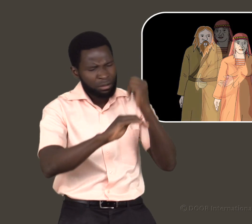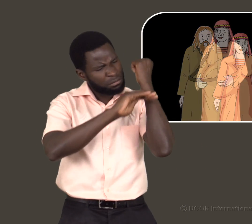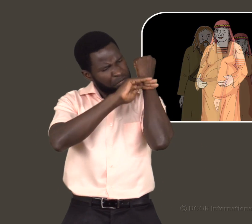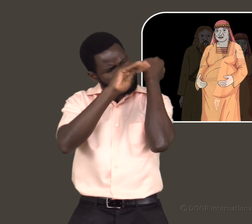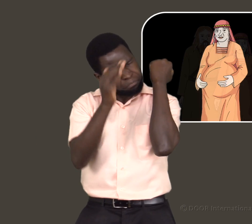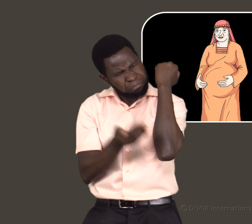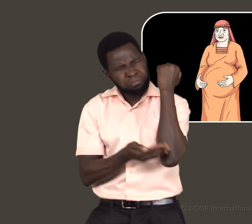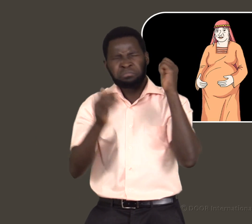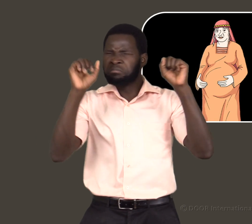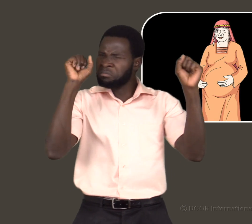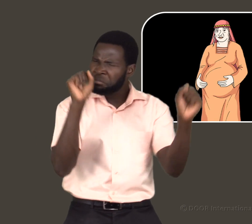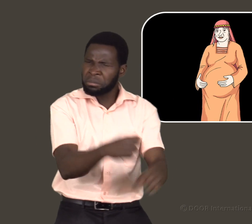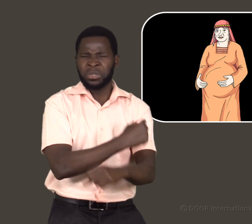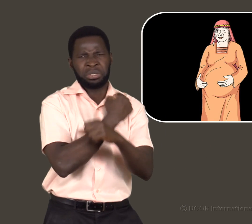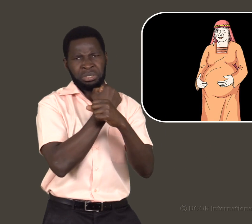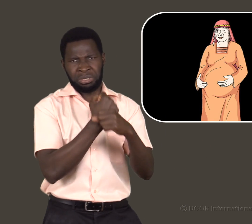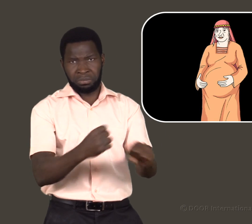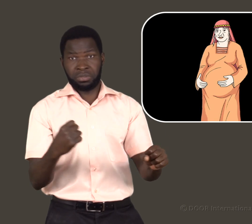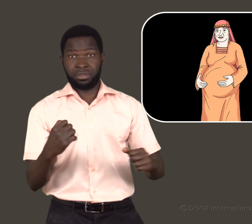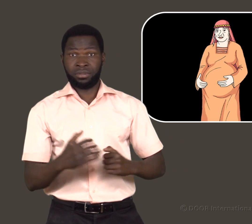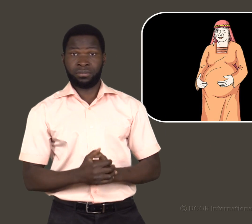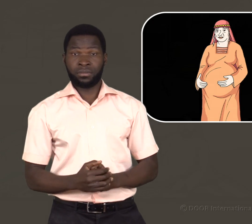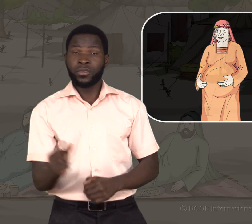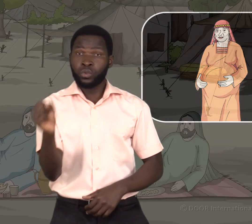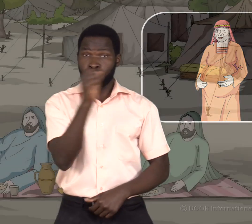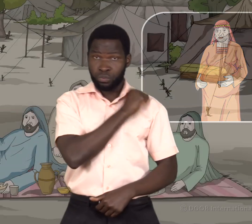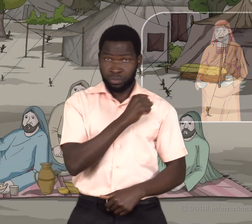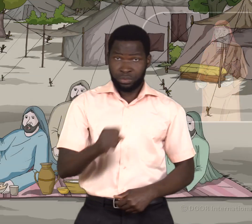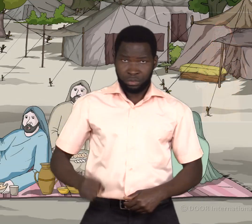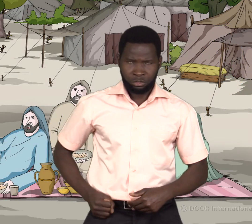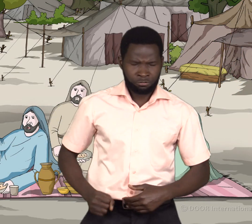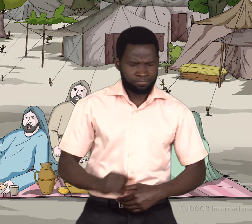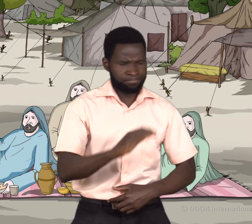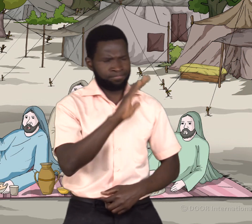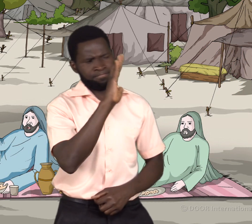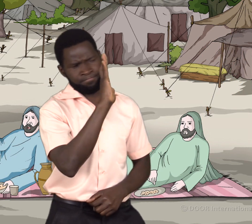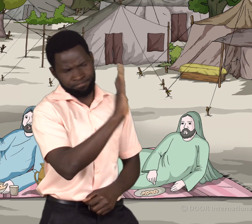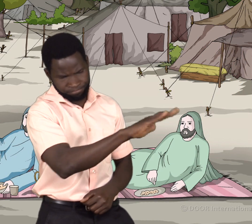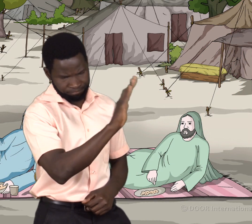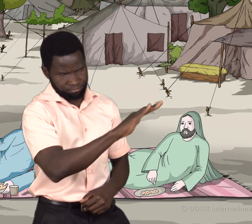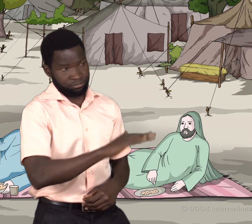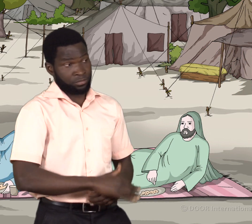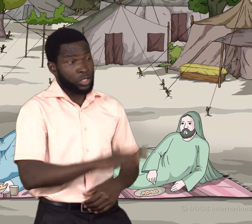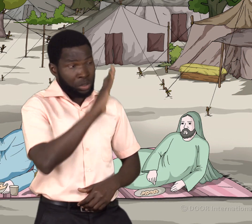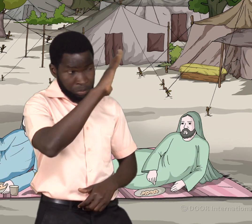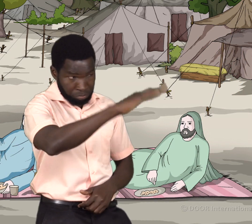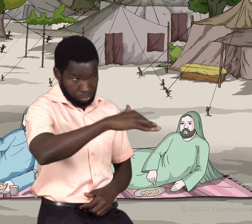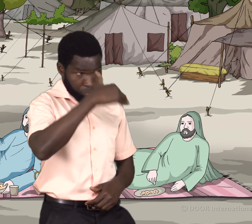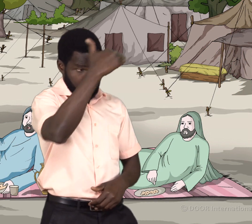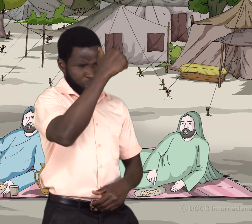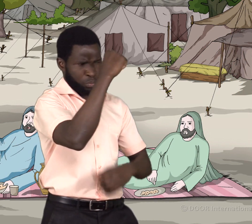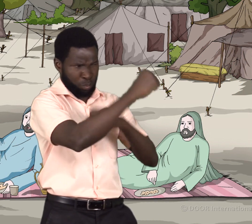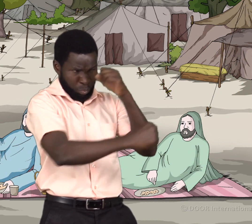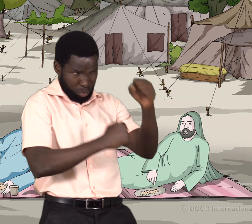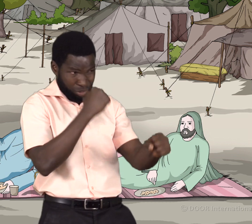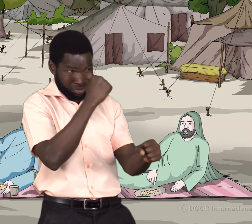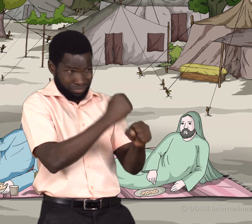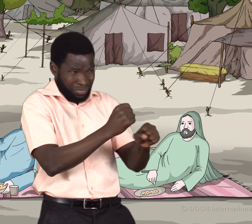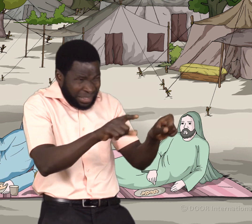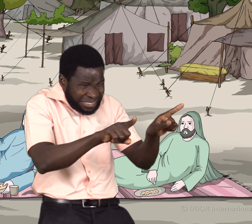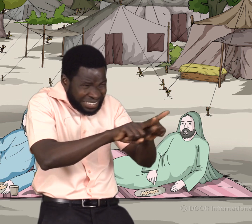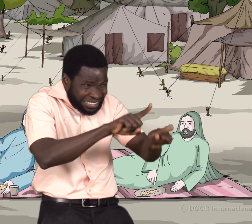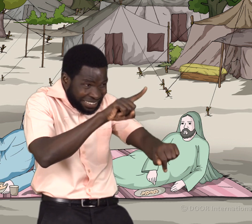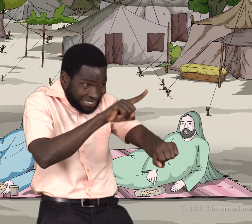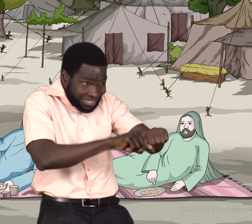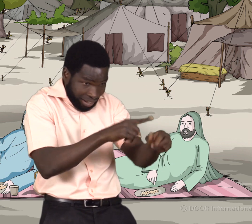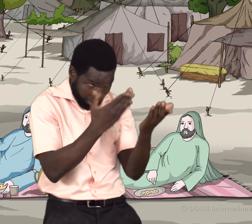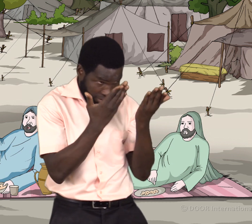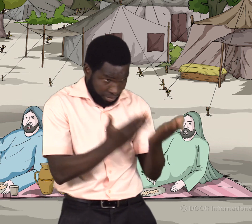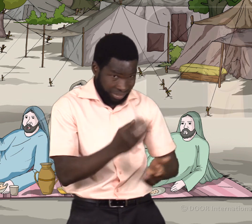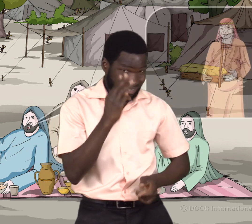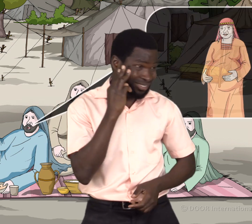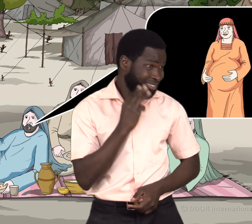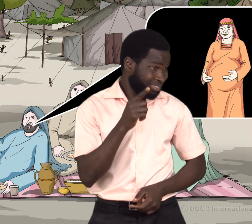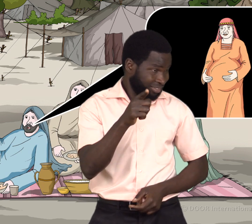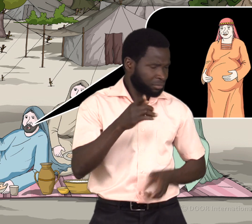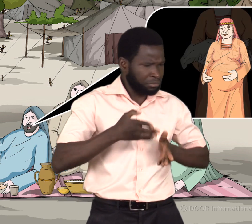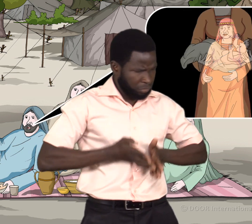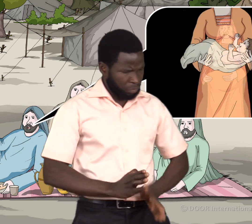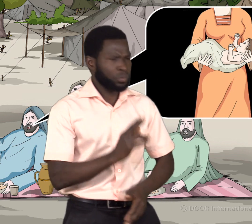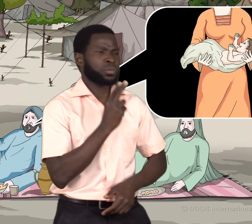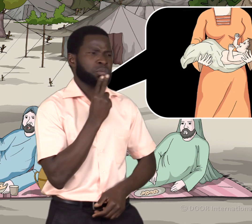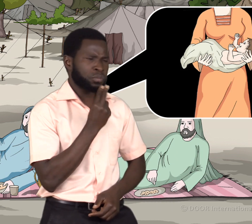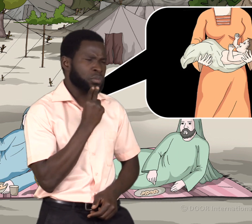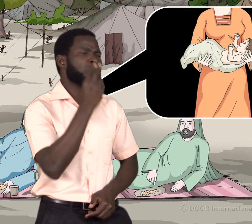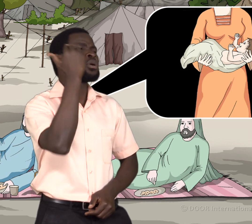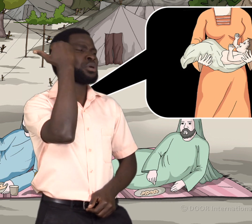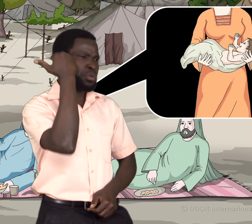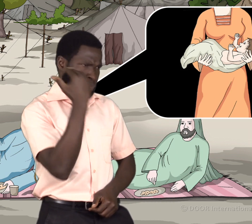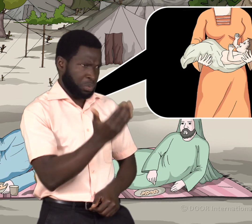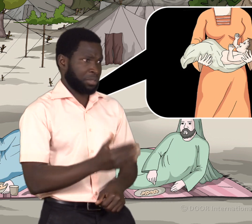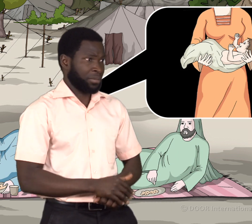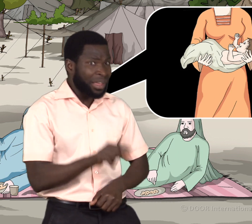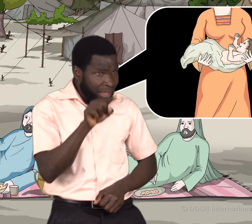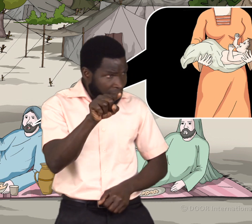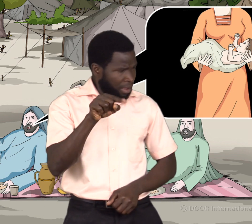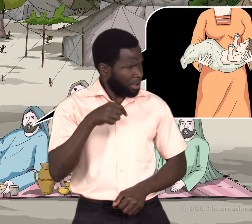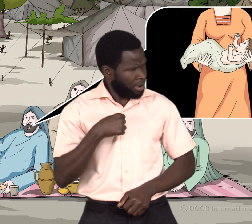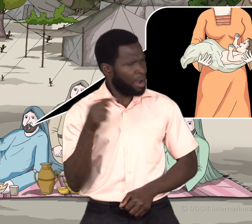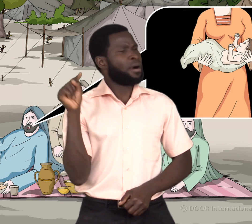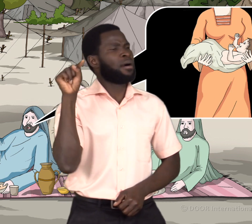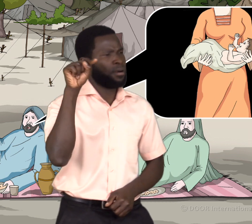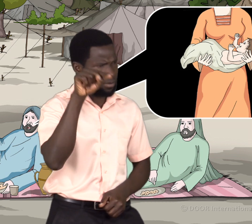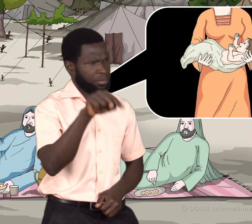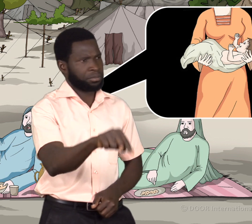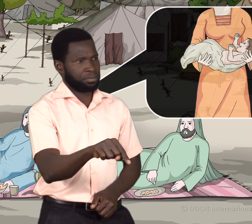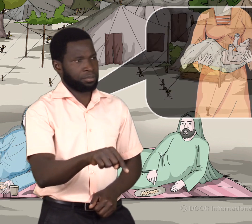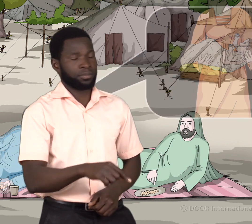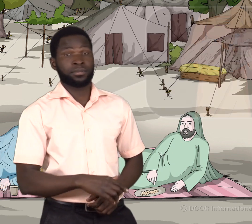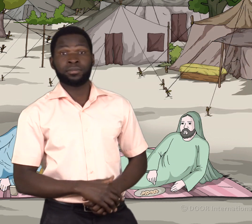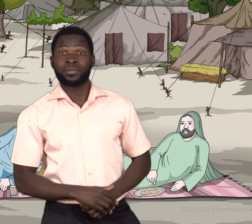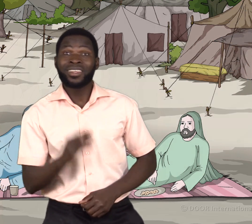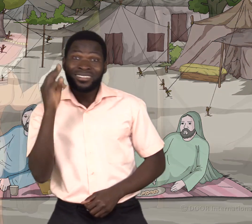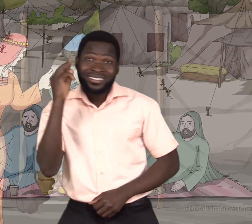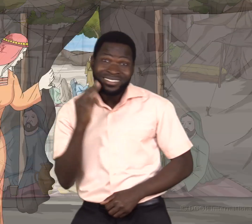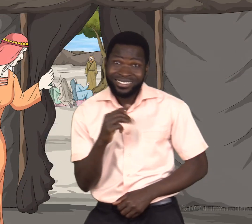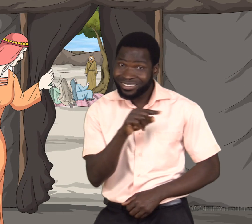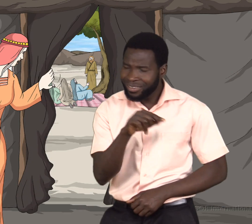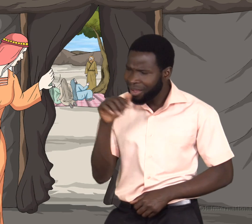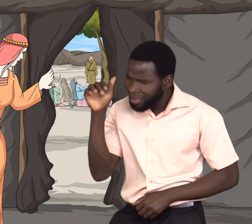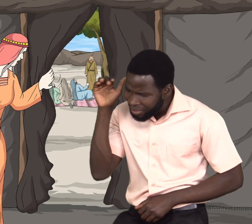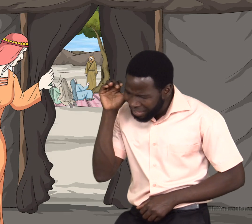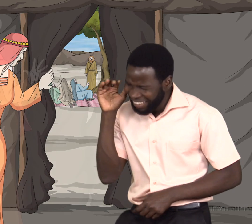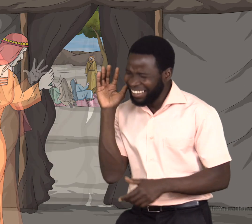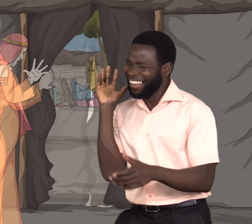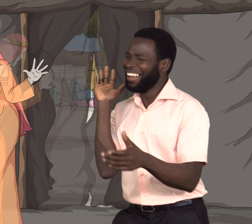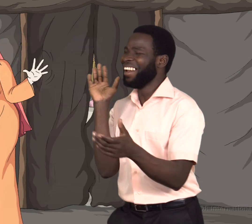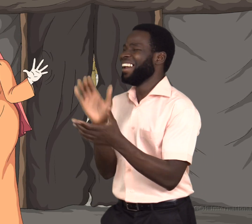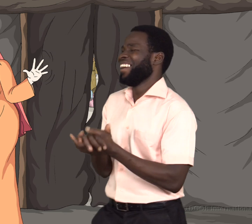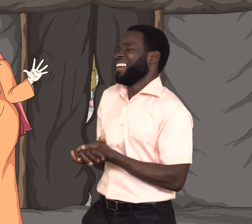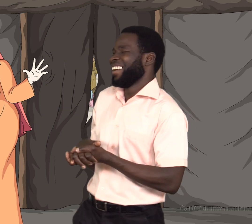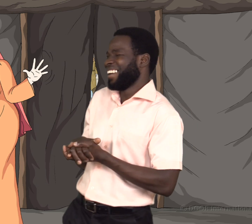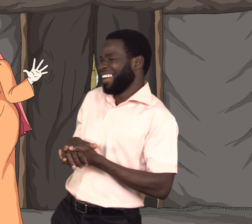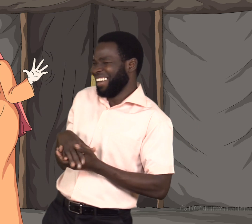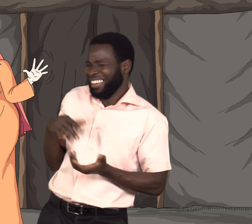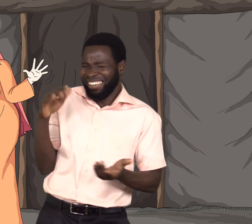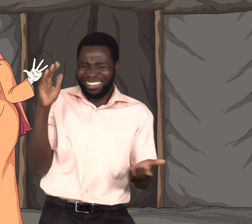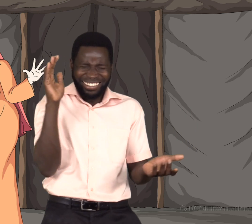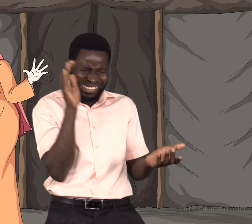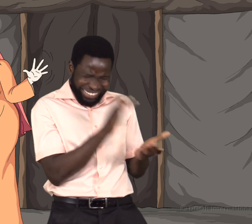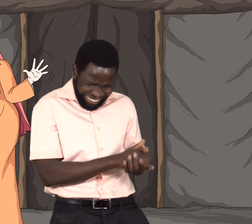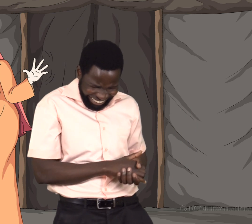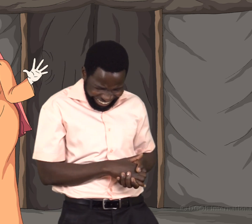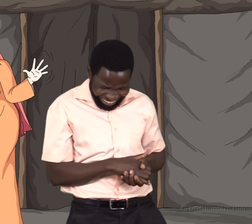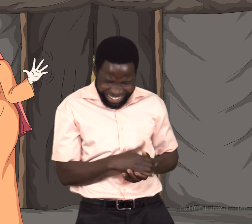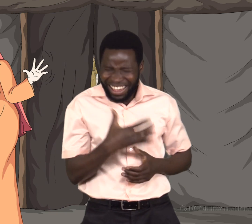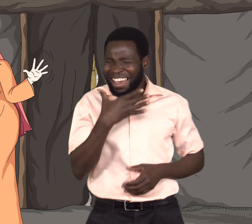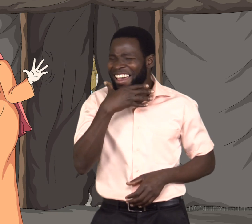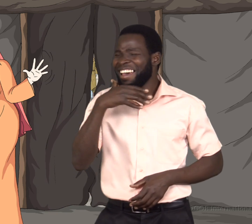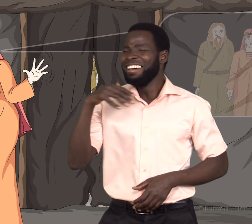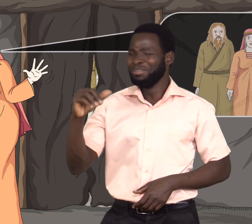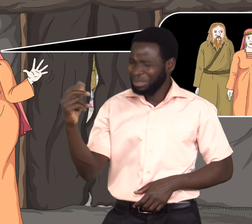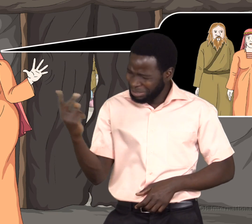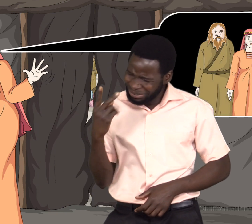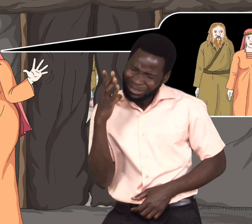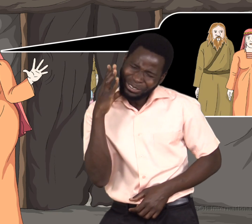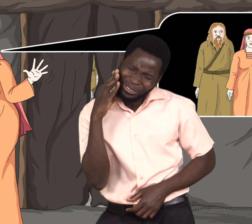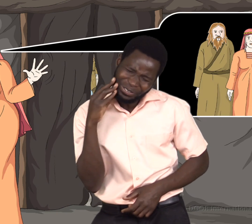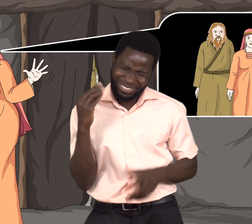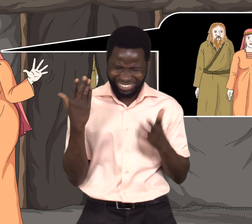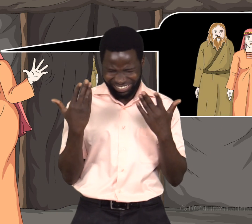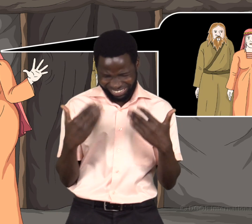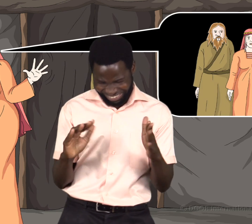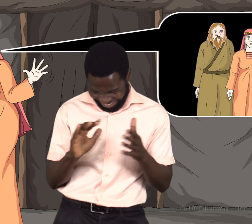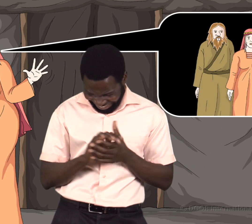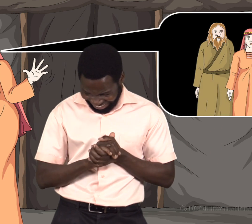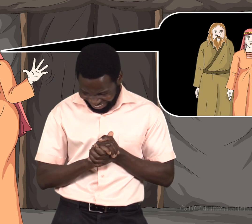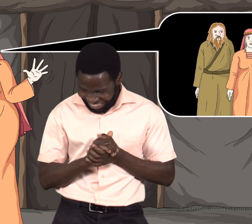Now Sarah was behind him, listening at the entrance to the tent. And Abraham and Sarah were already old and well along in years;